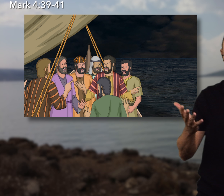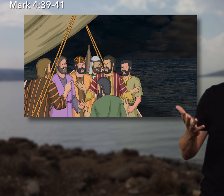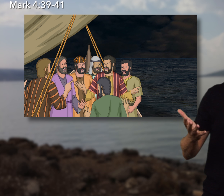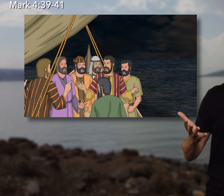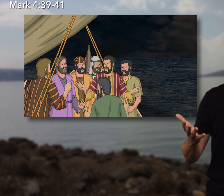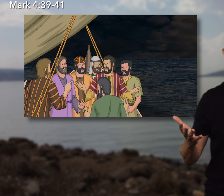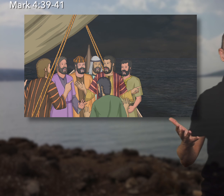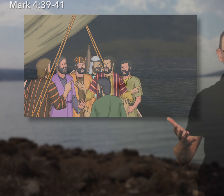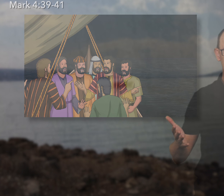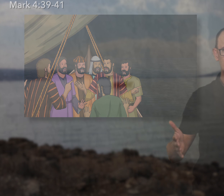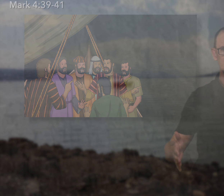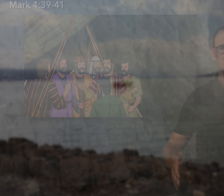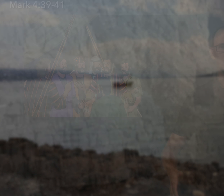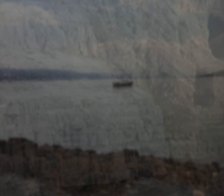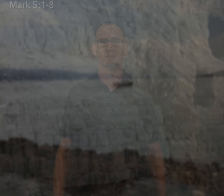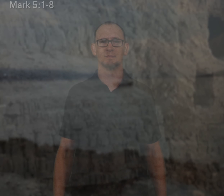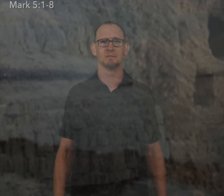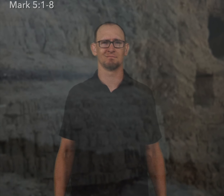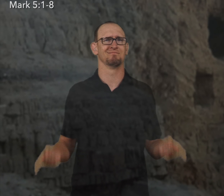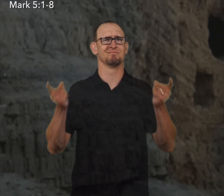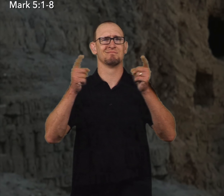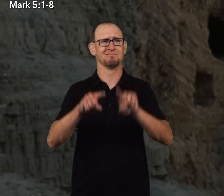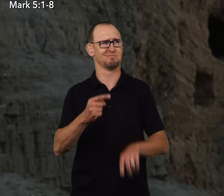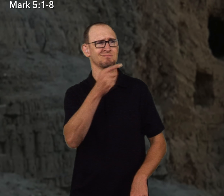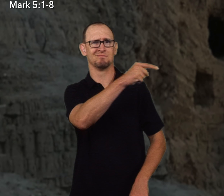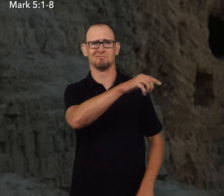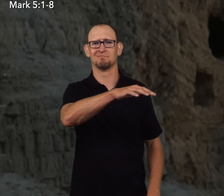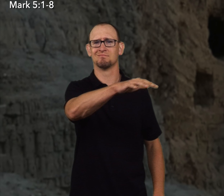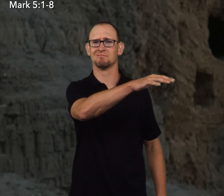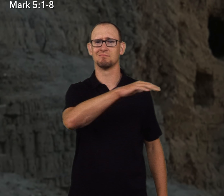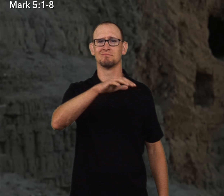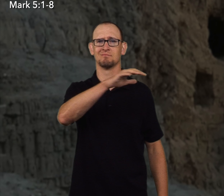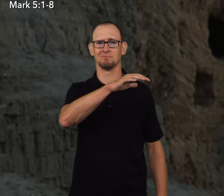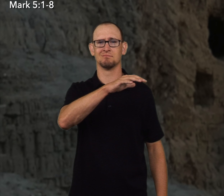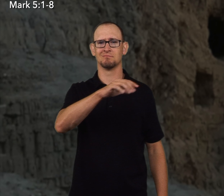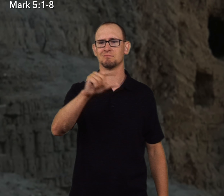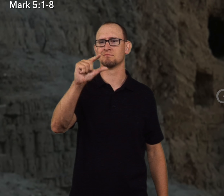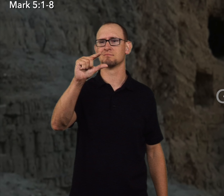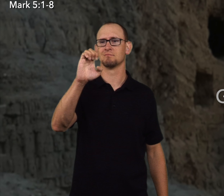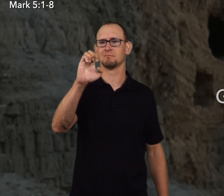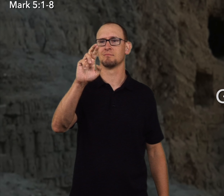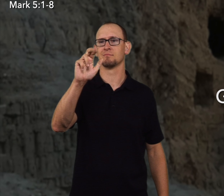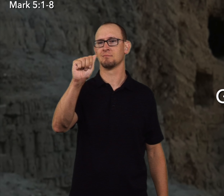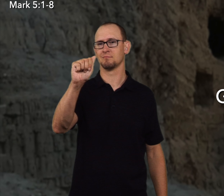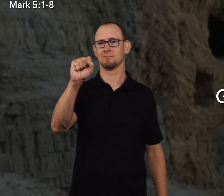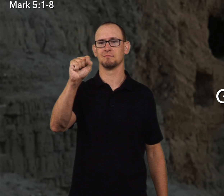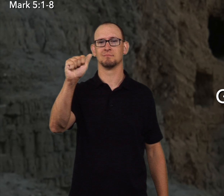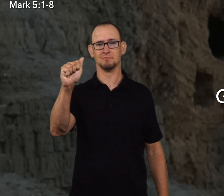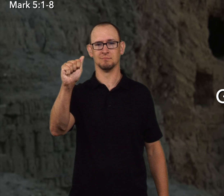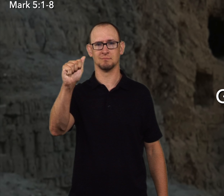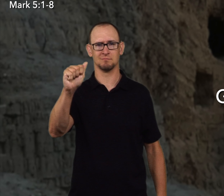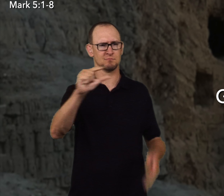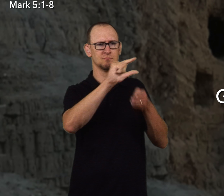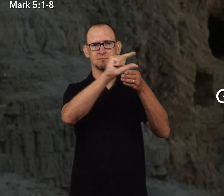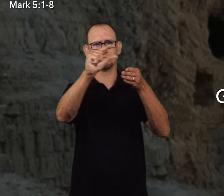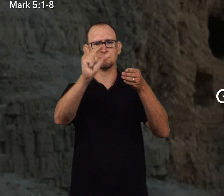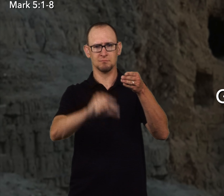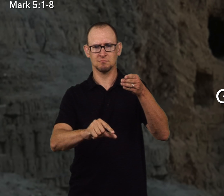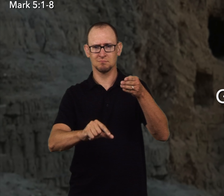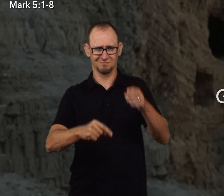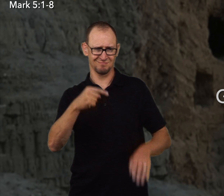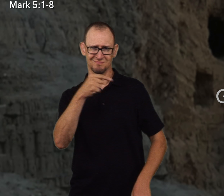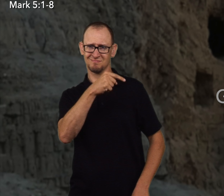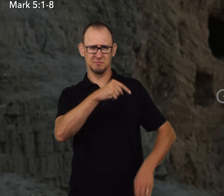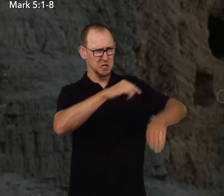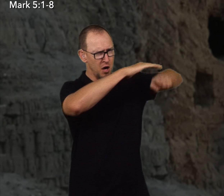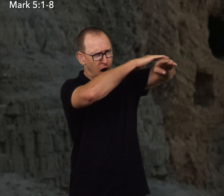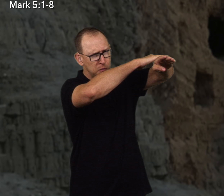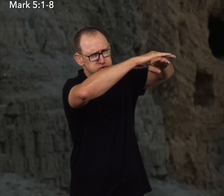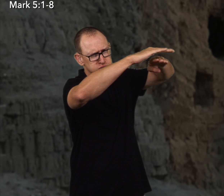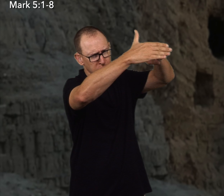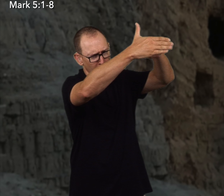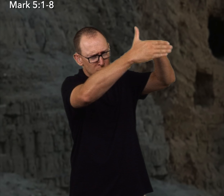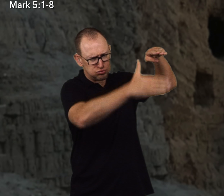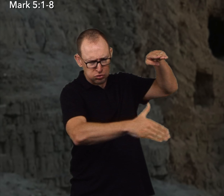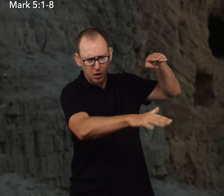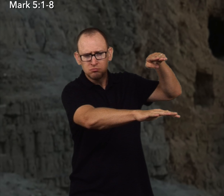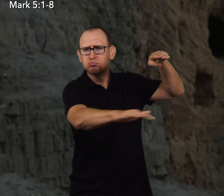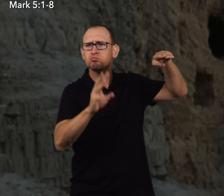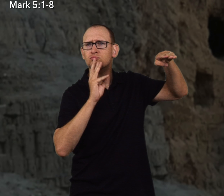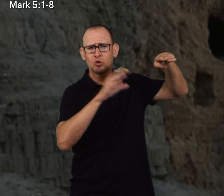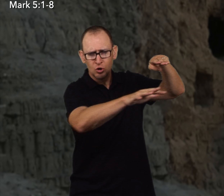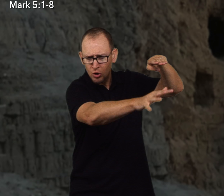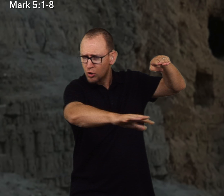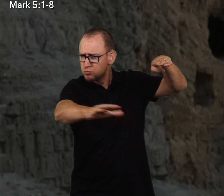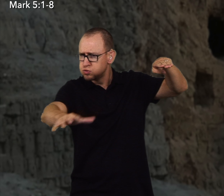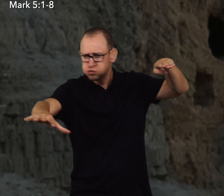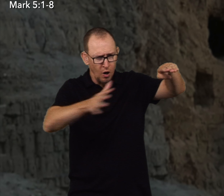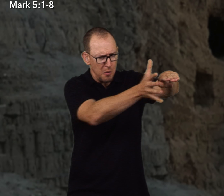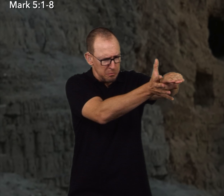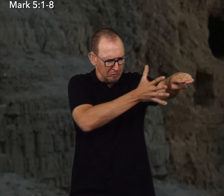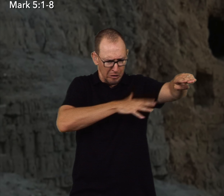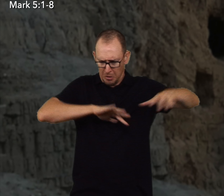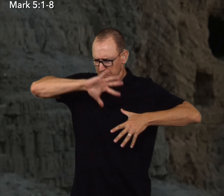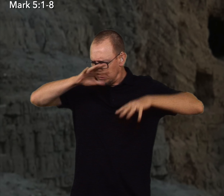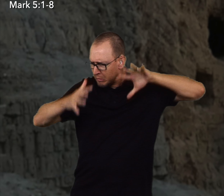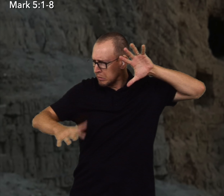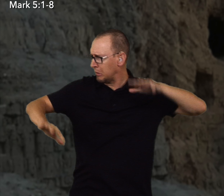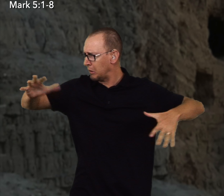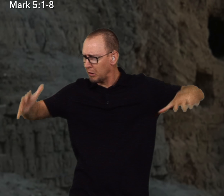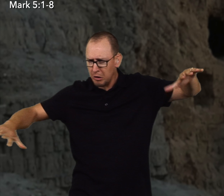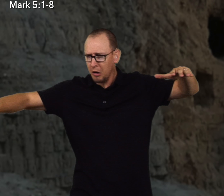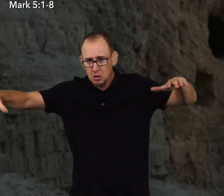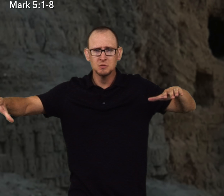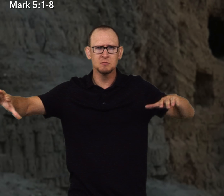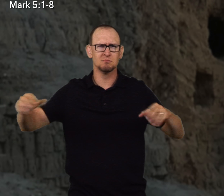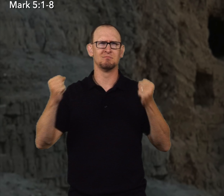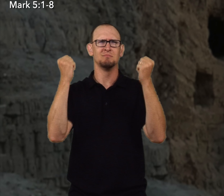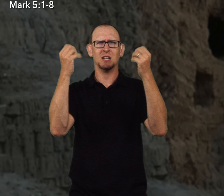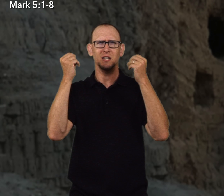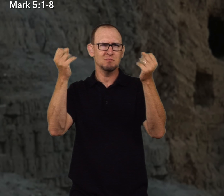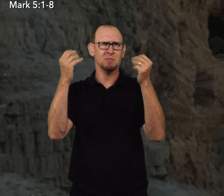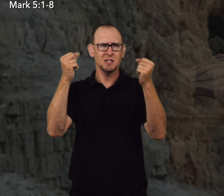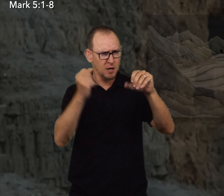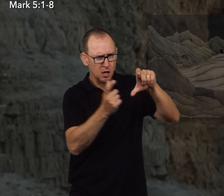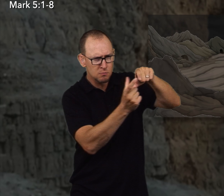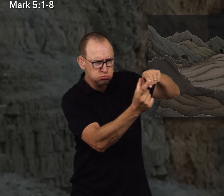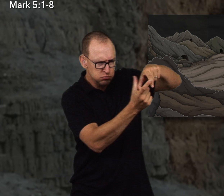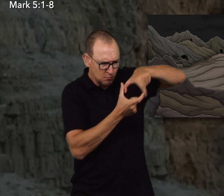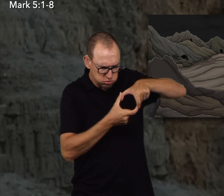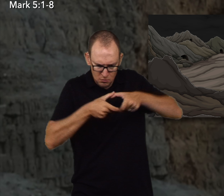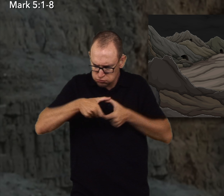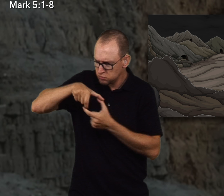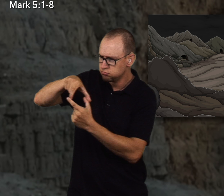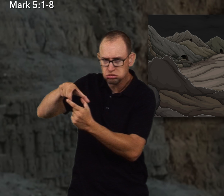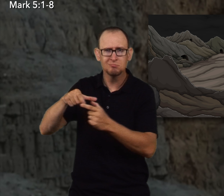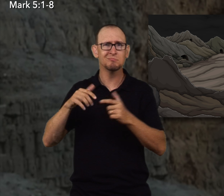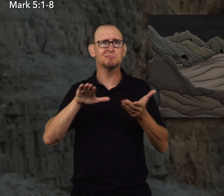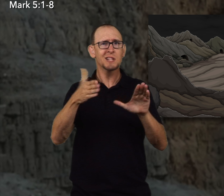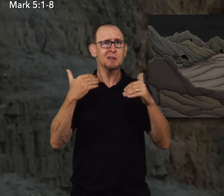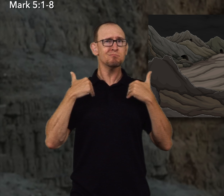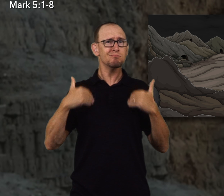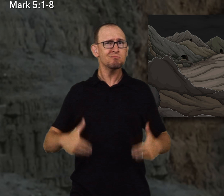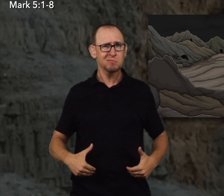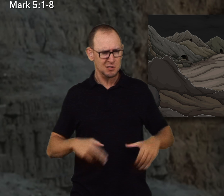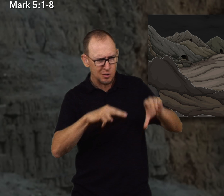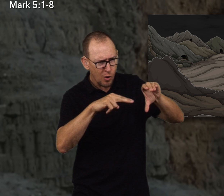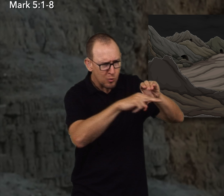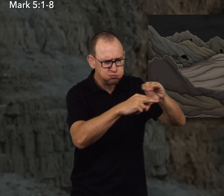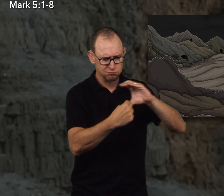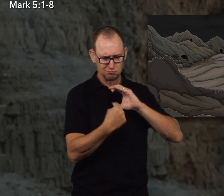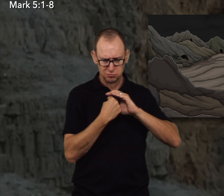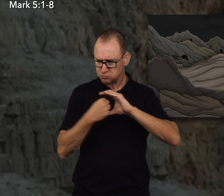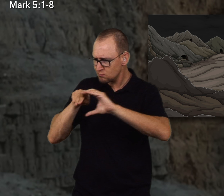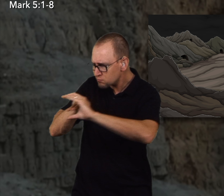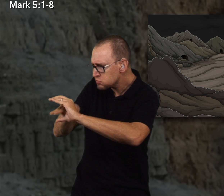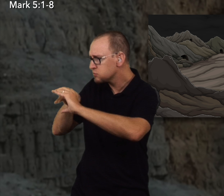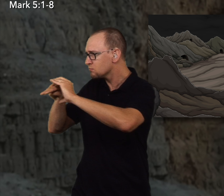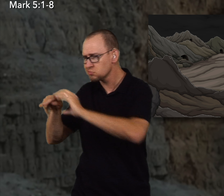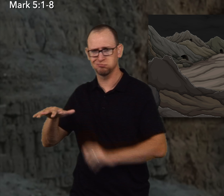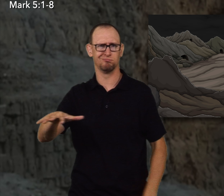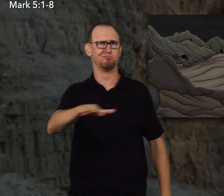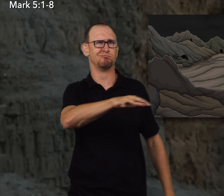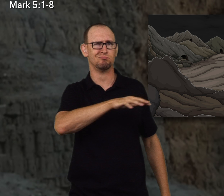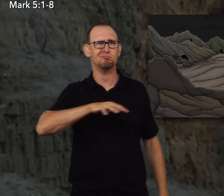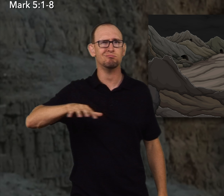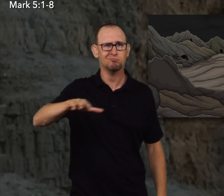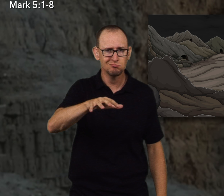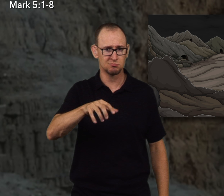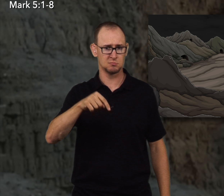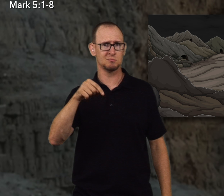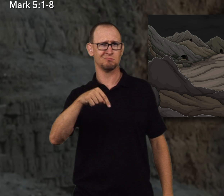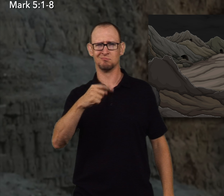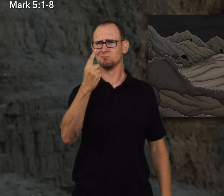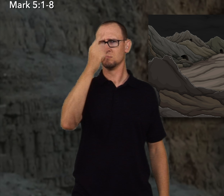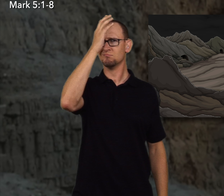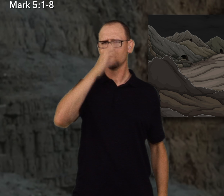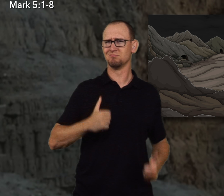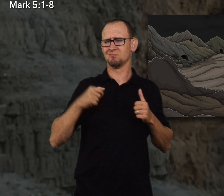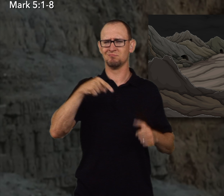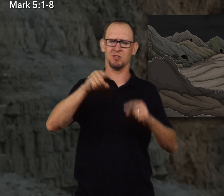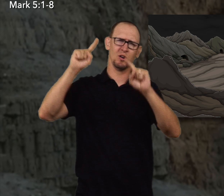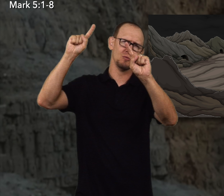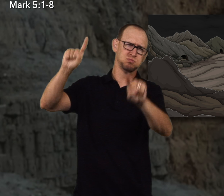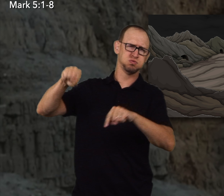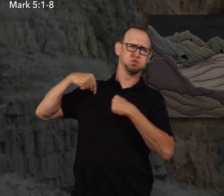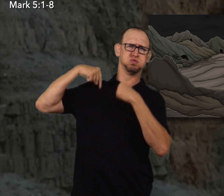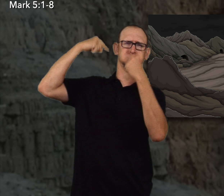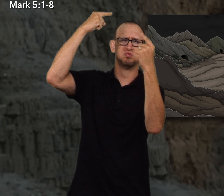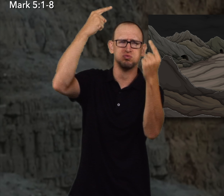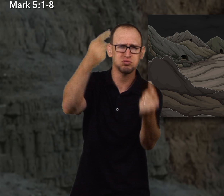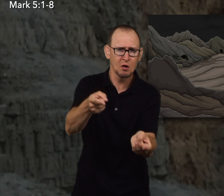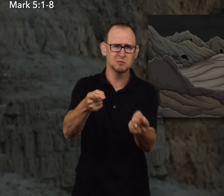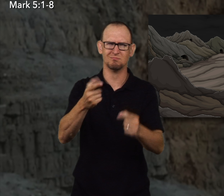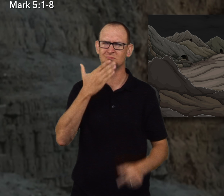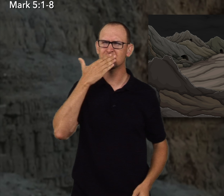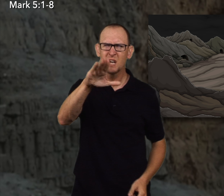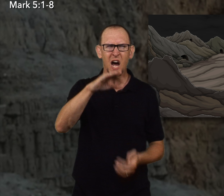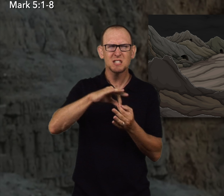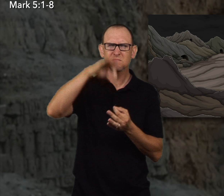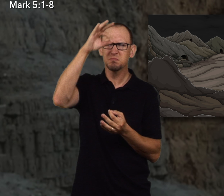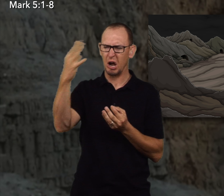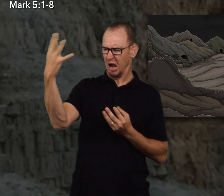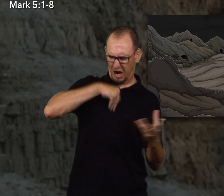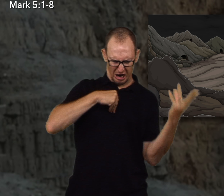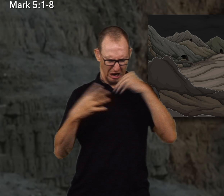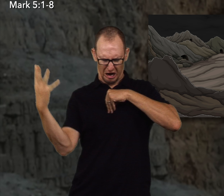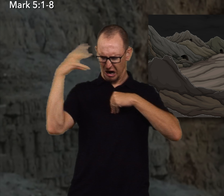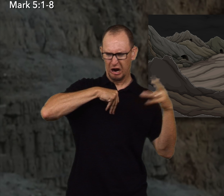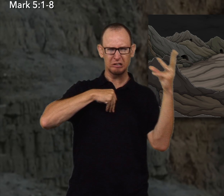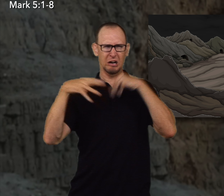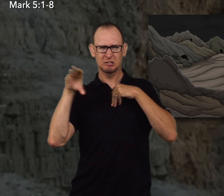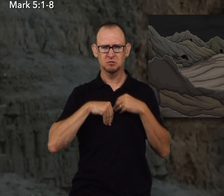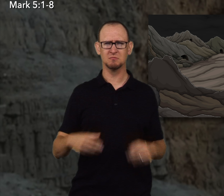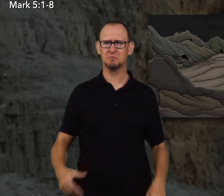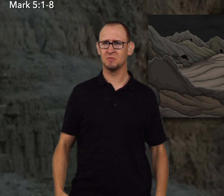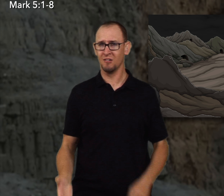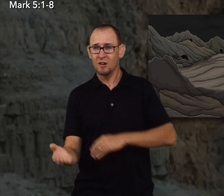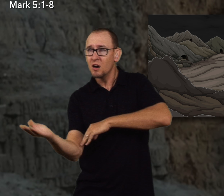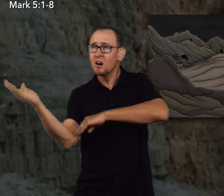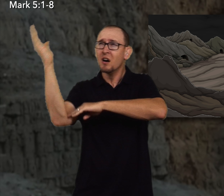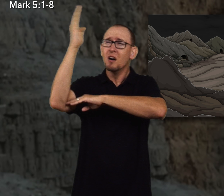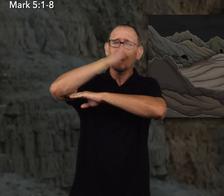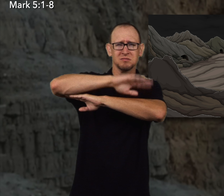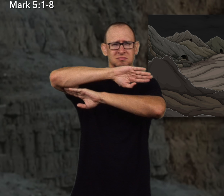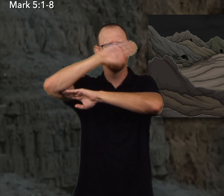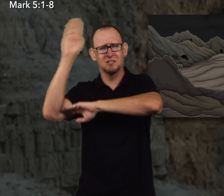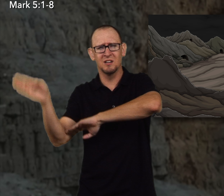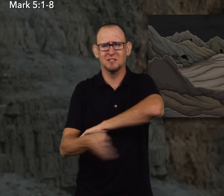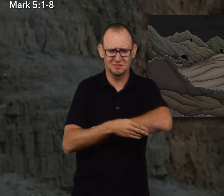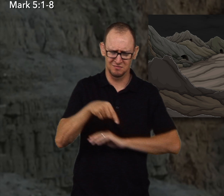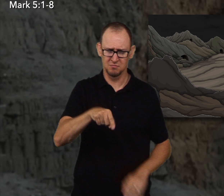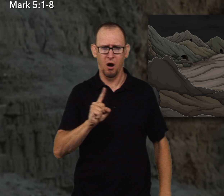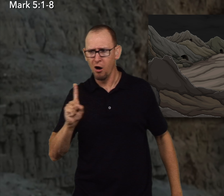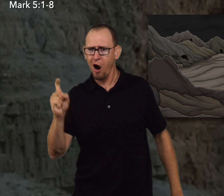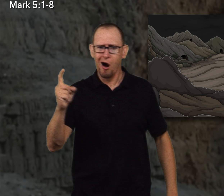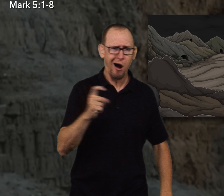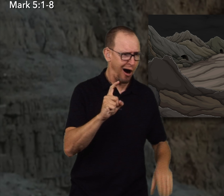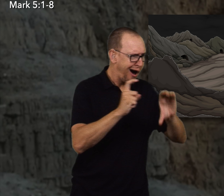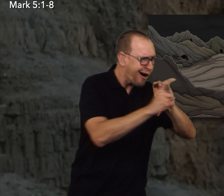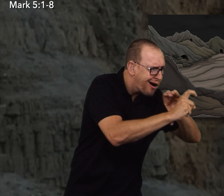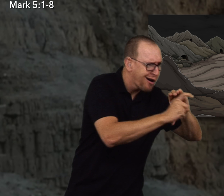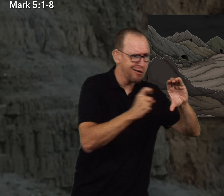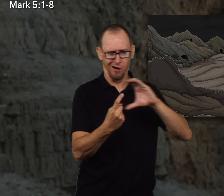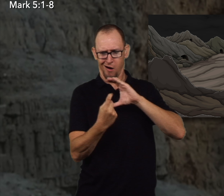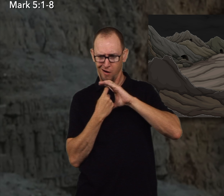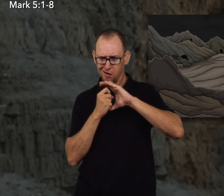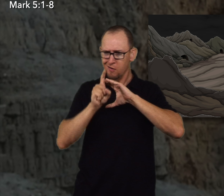On the other side of the sea, they arrived in the region of the Gerasenes.